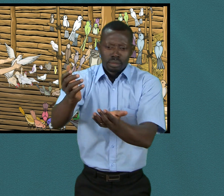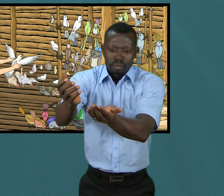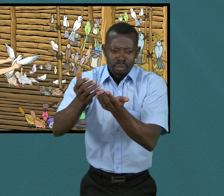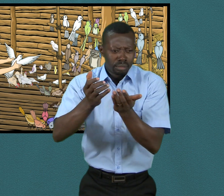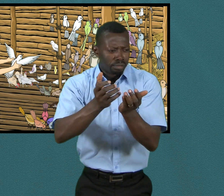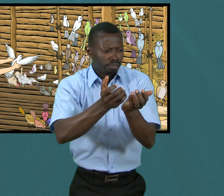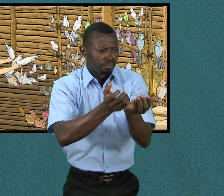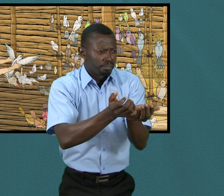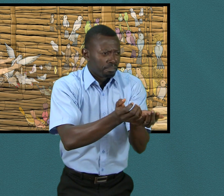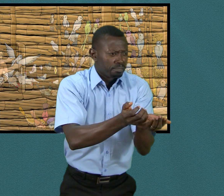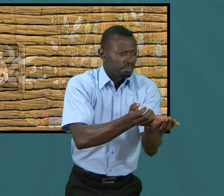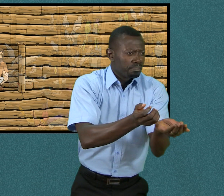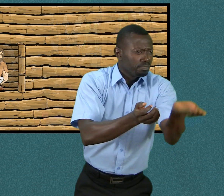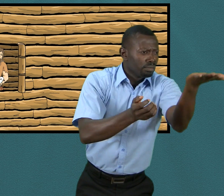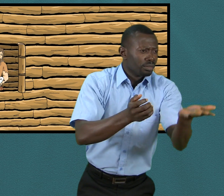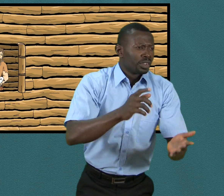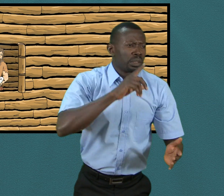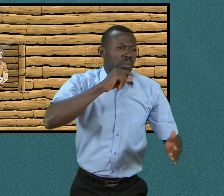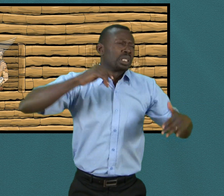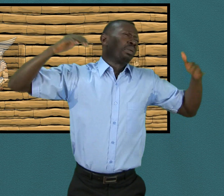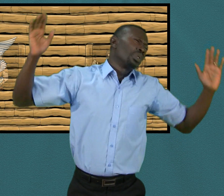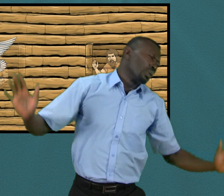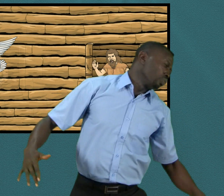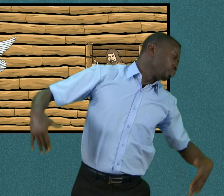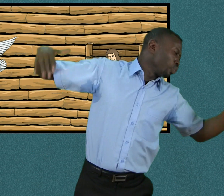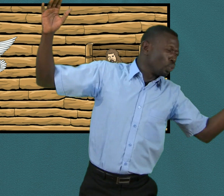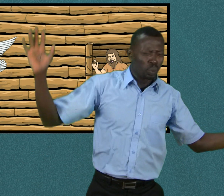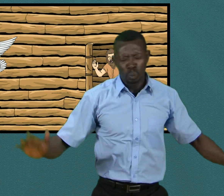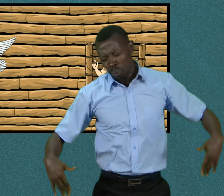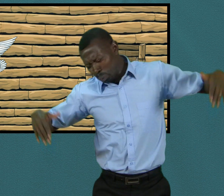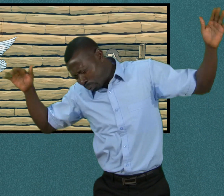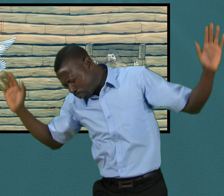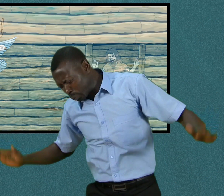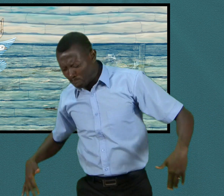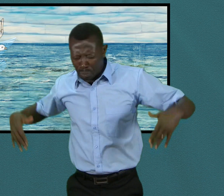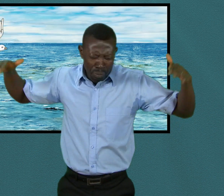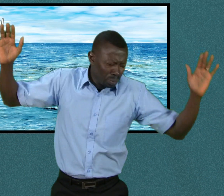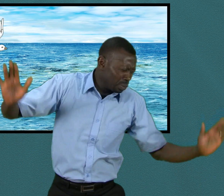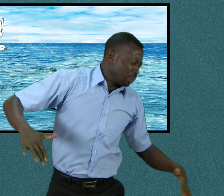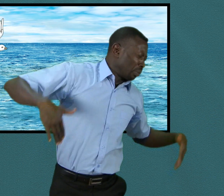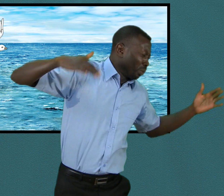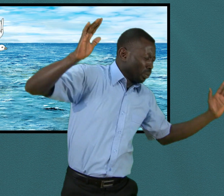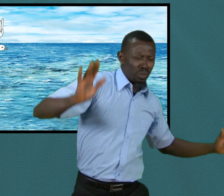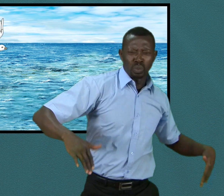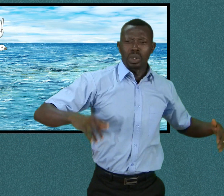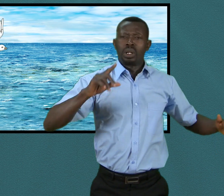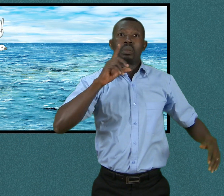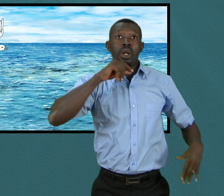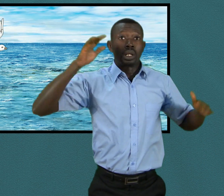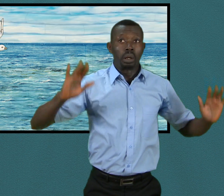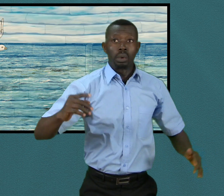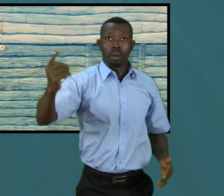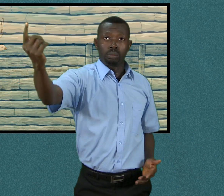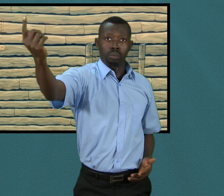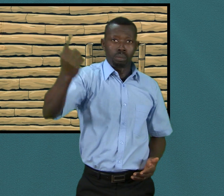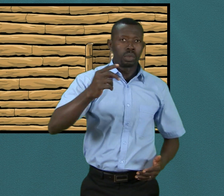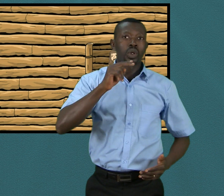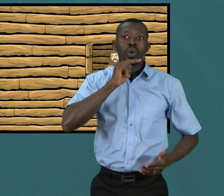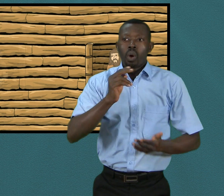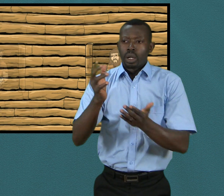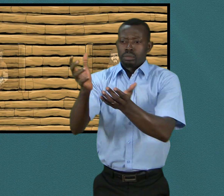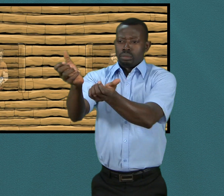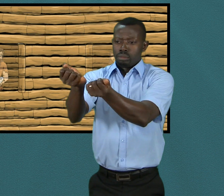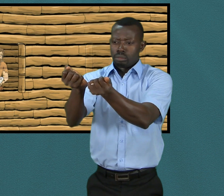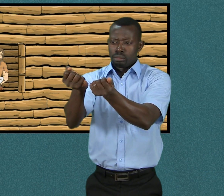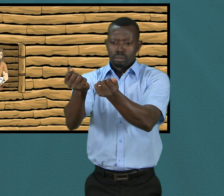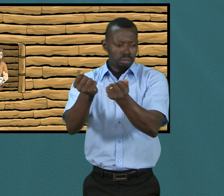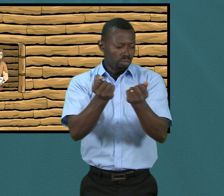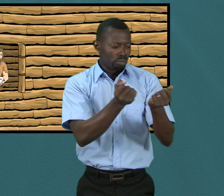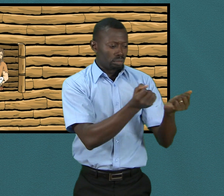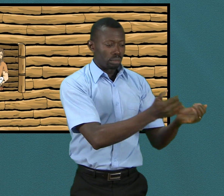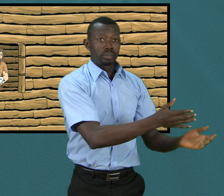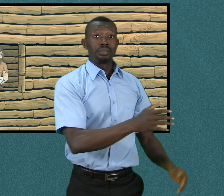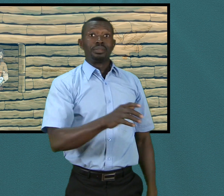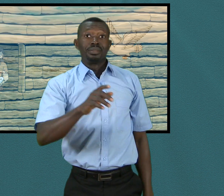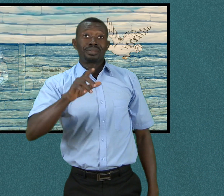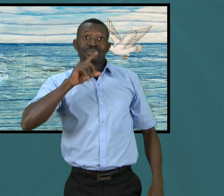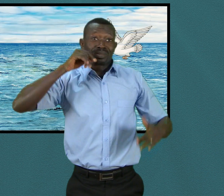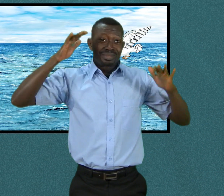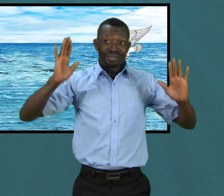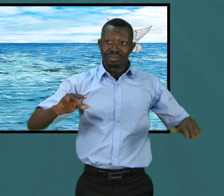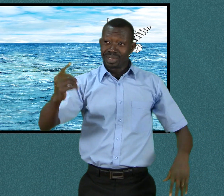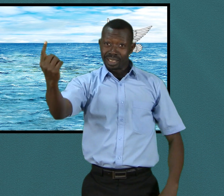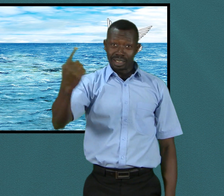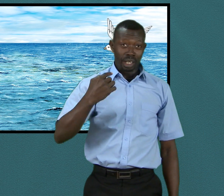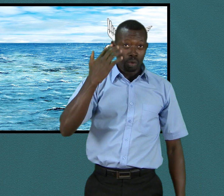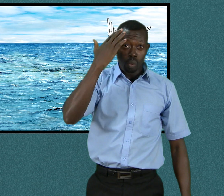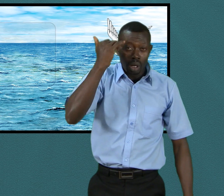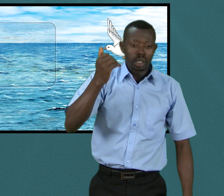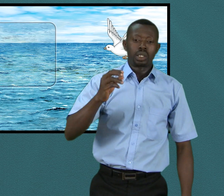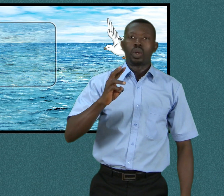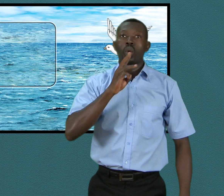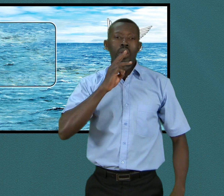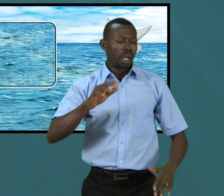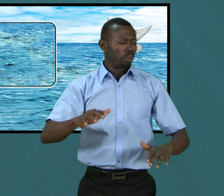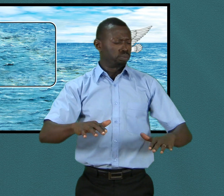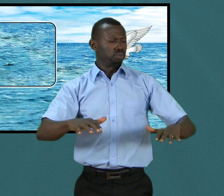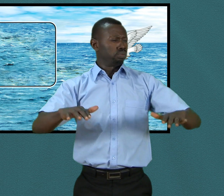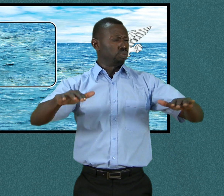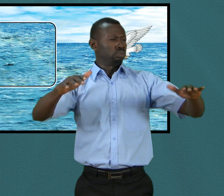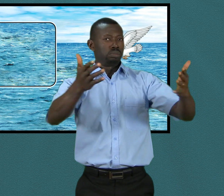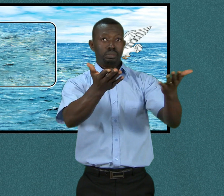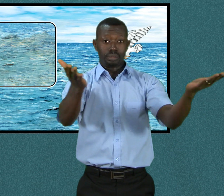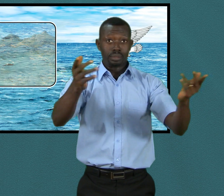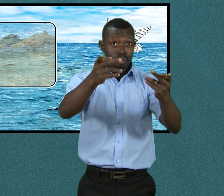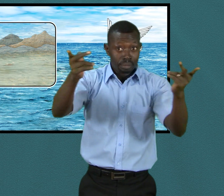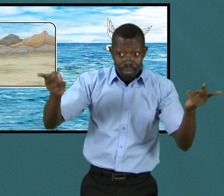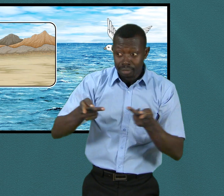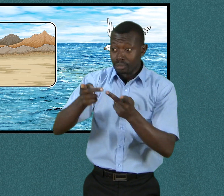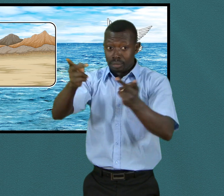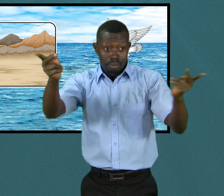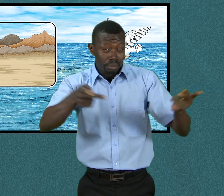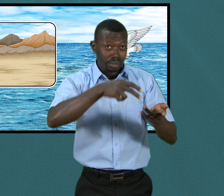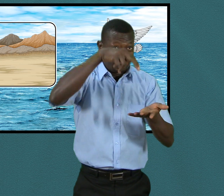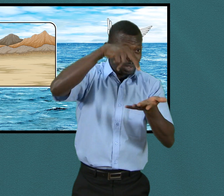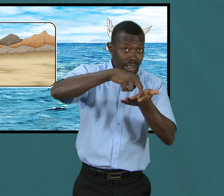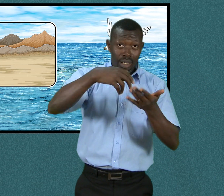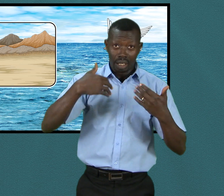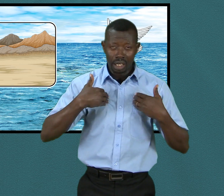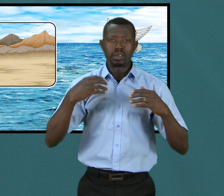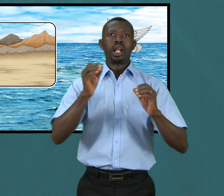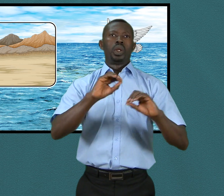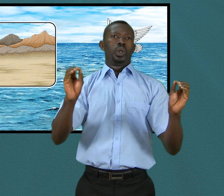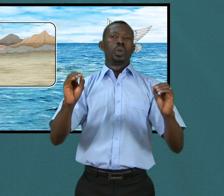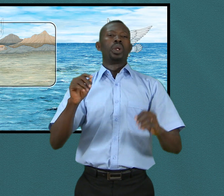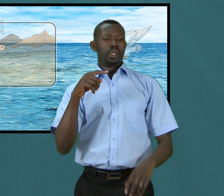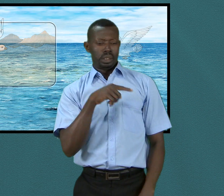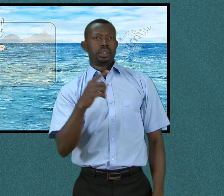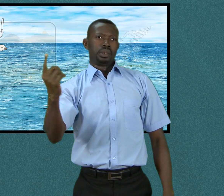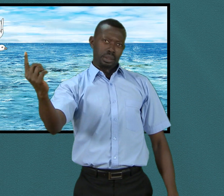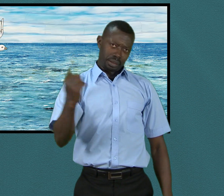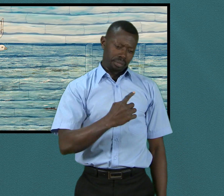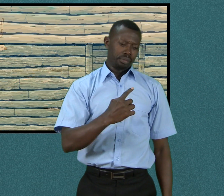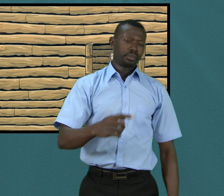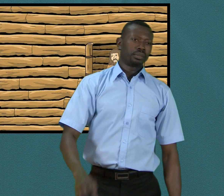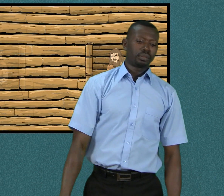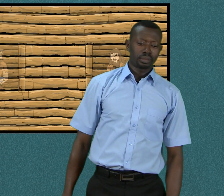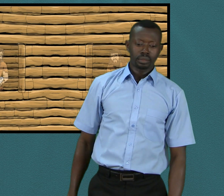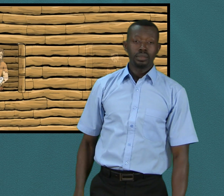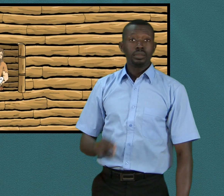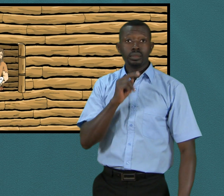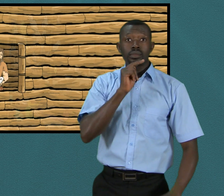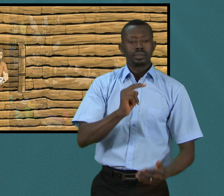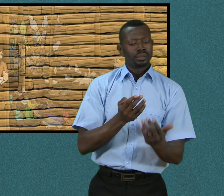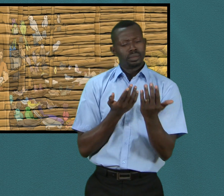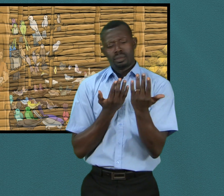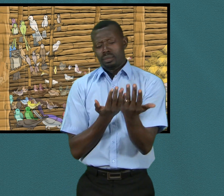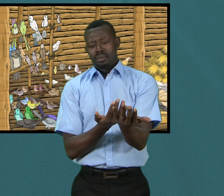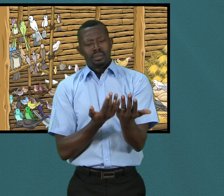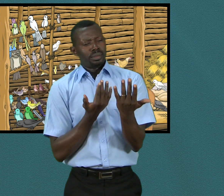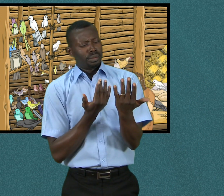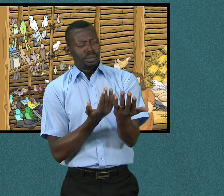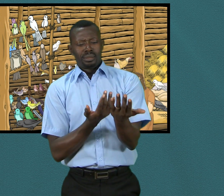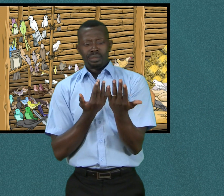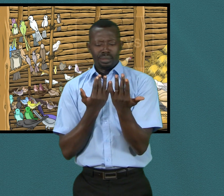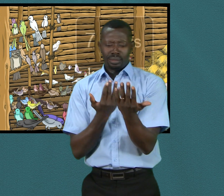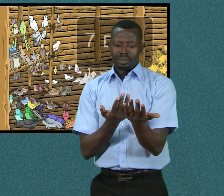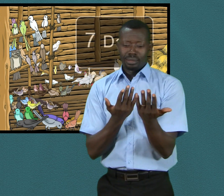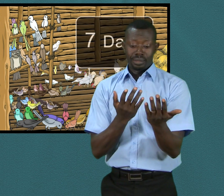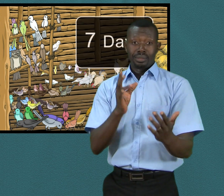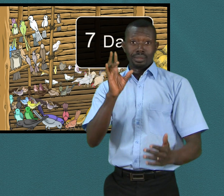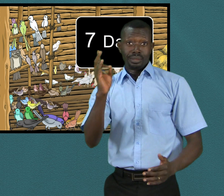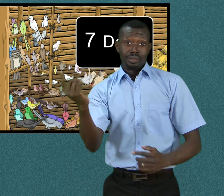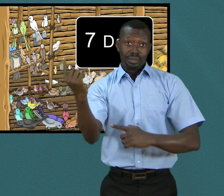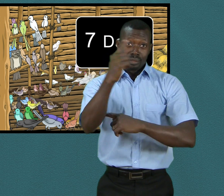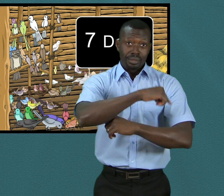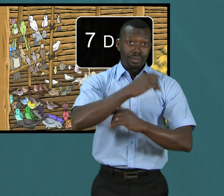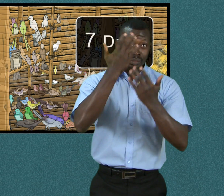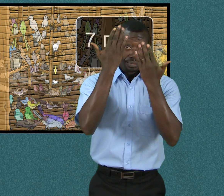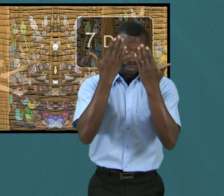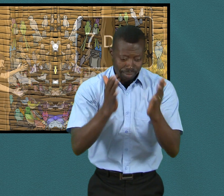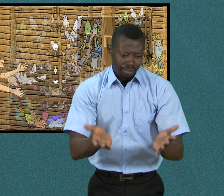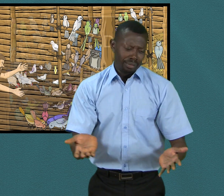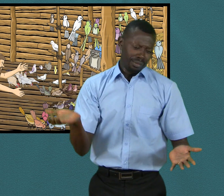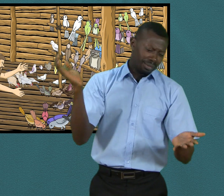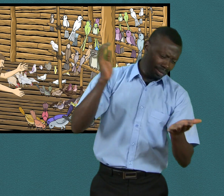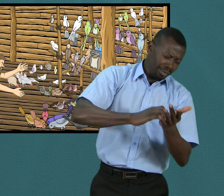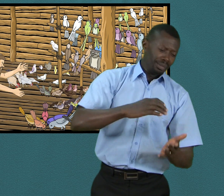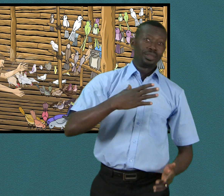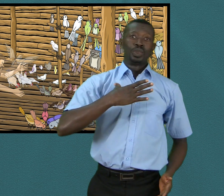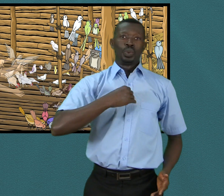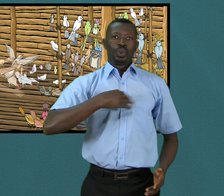But the dove found no place to rest her foot, and she returned to him in the ark, because the waters were still covering the surface of all the earth.